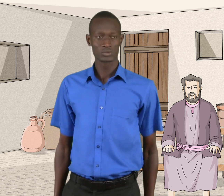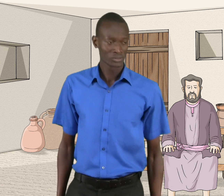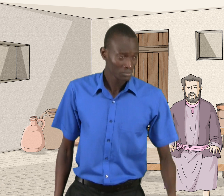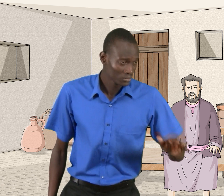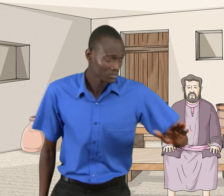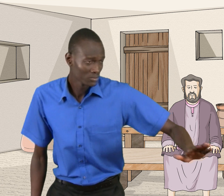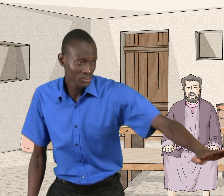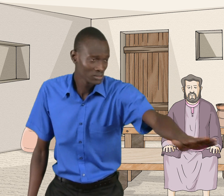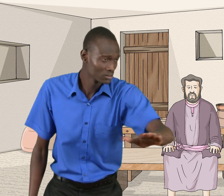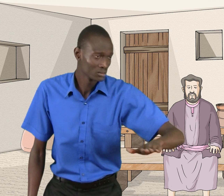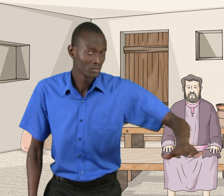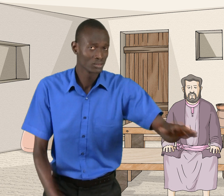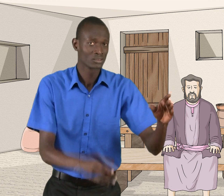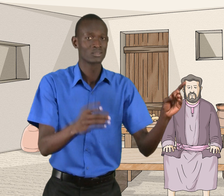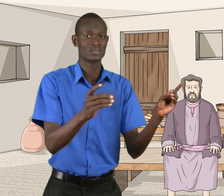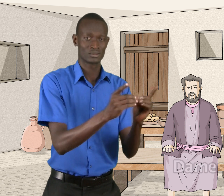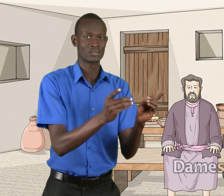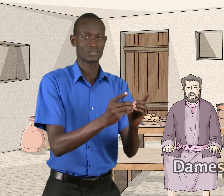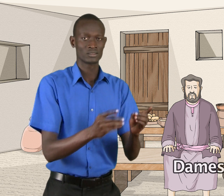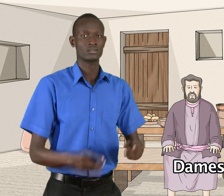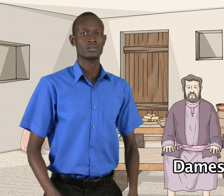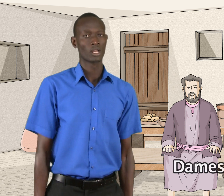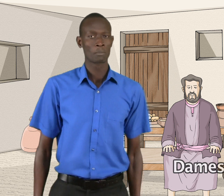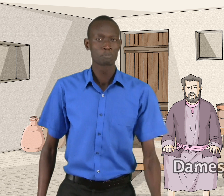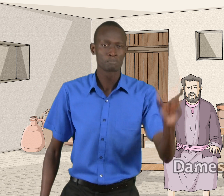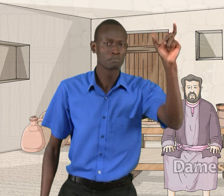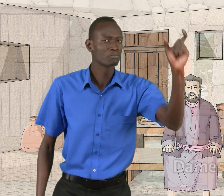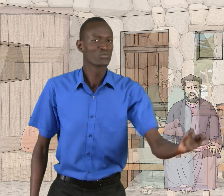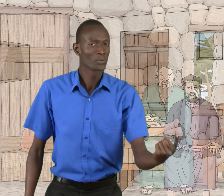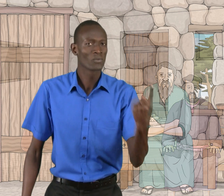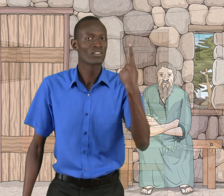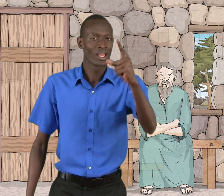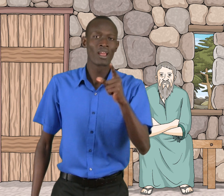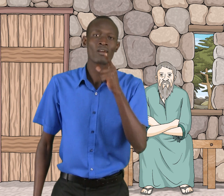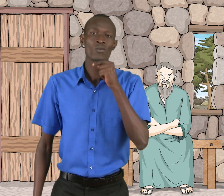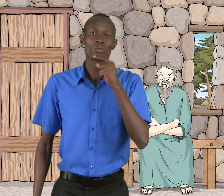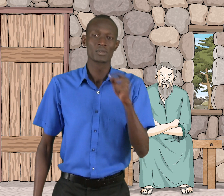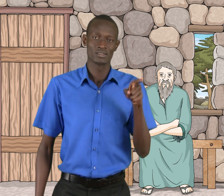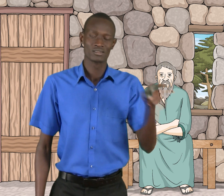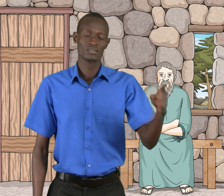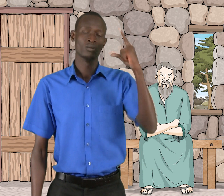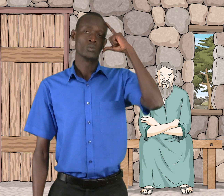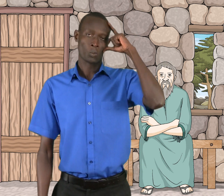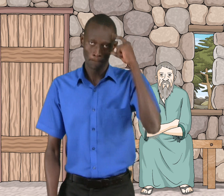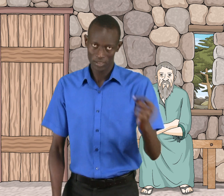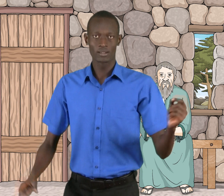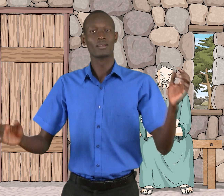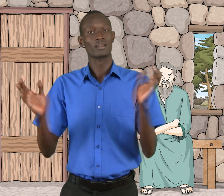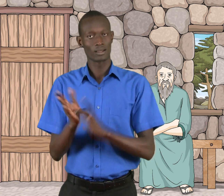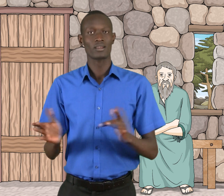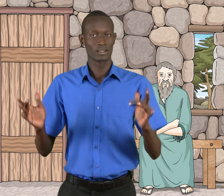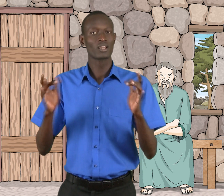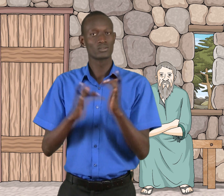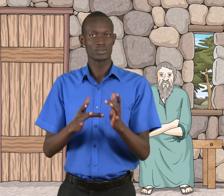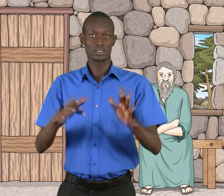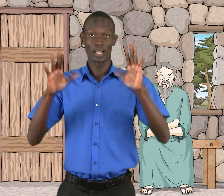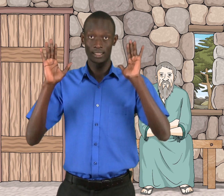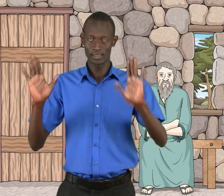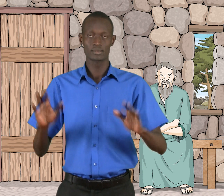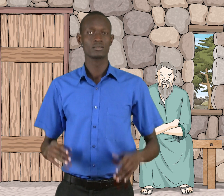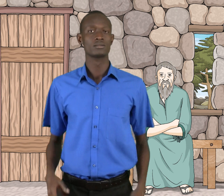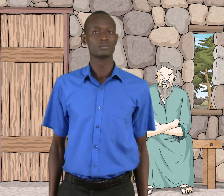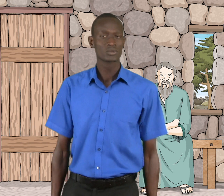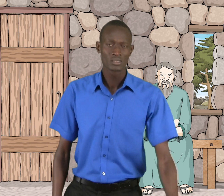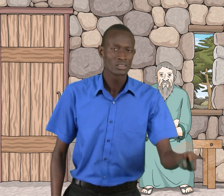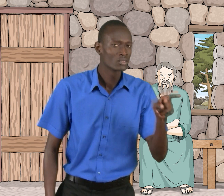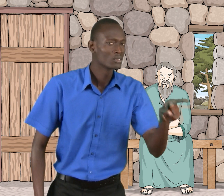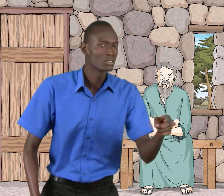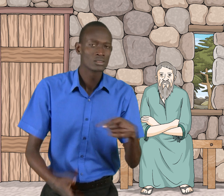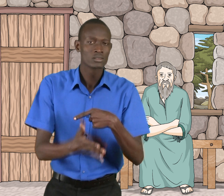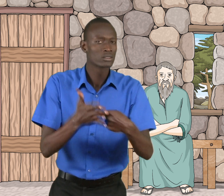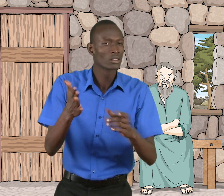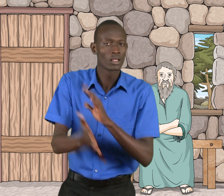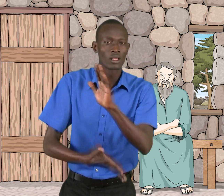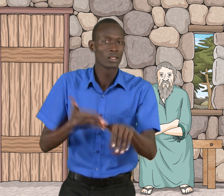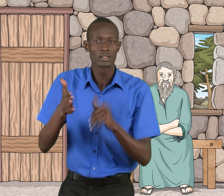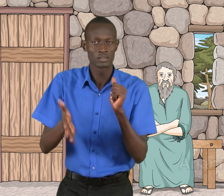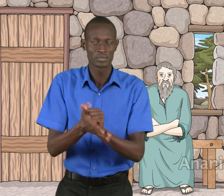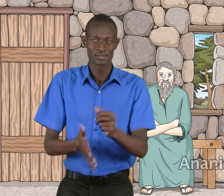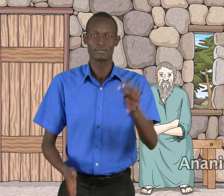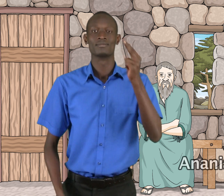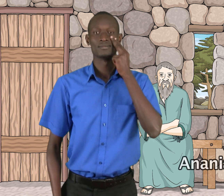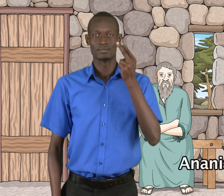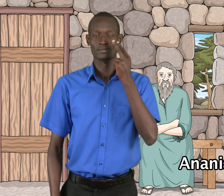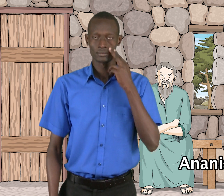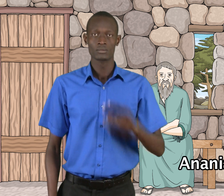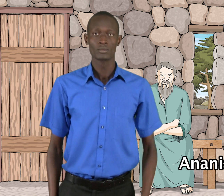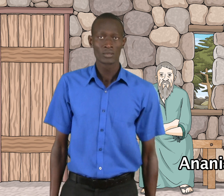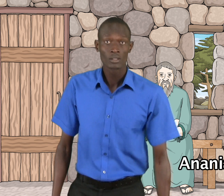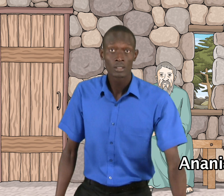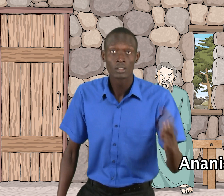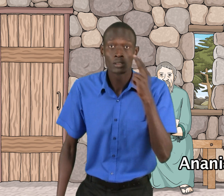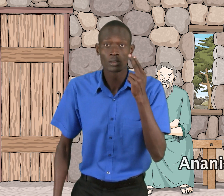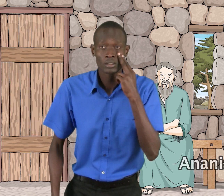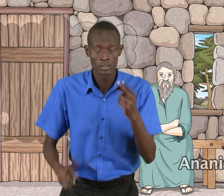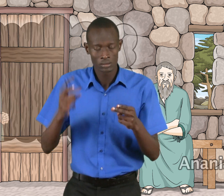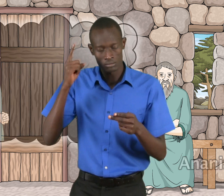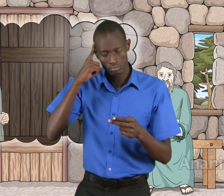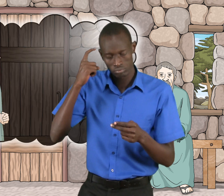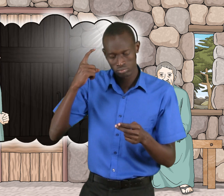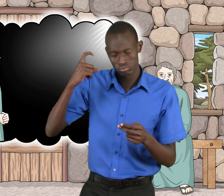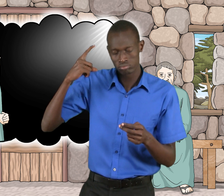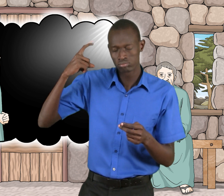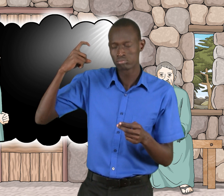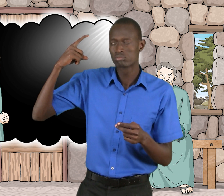In Damascus there was a disciple named Ananias.